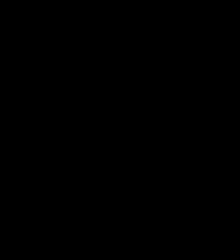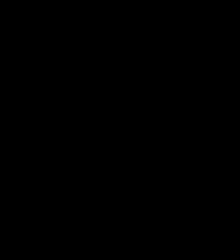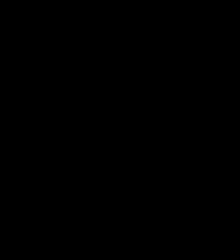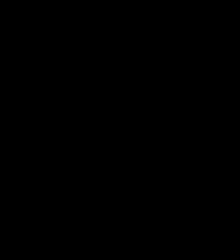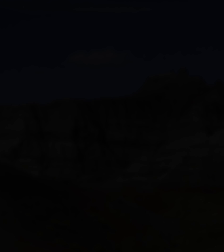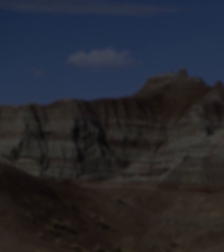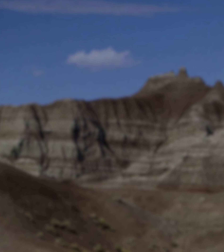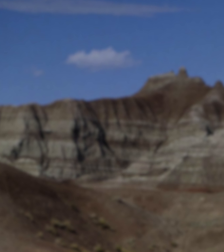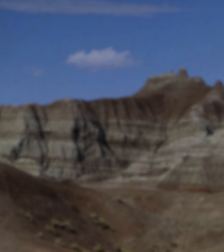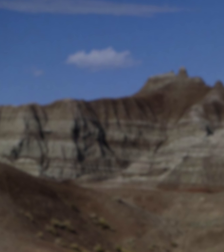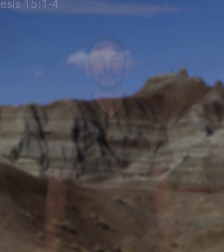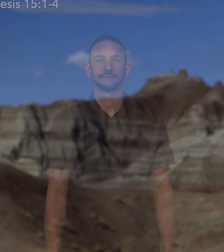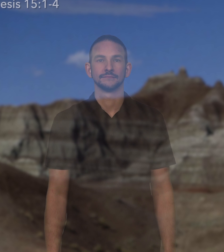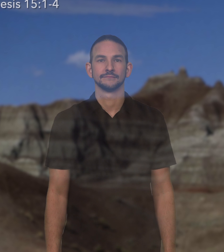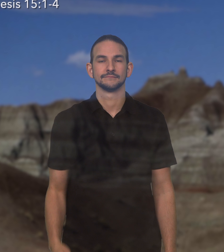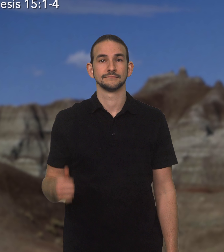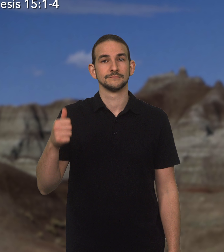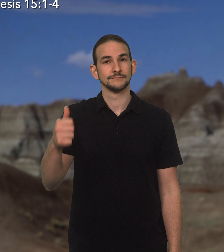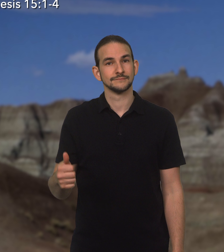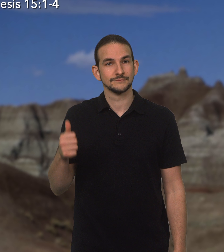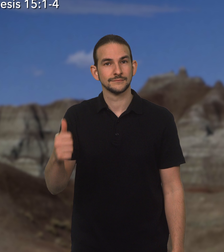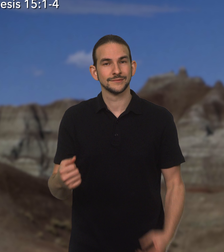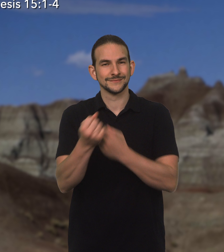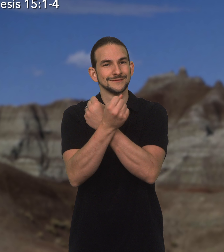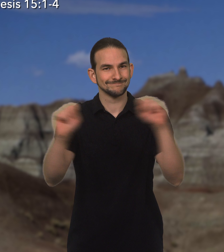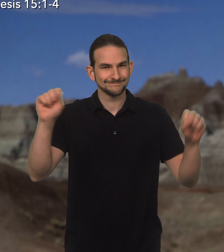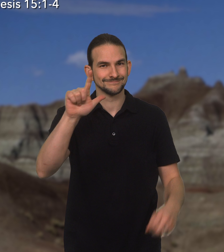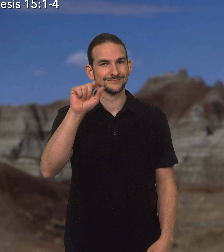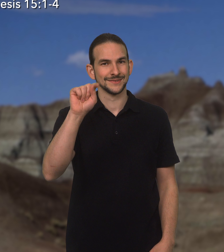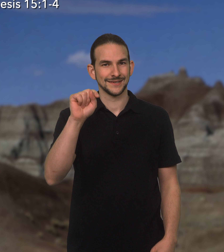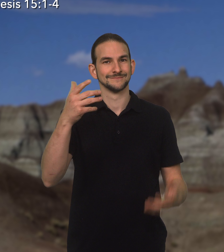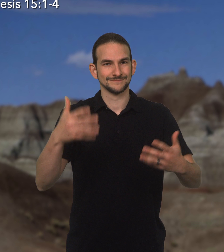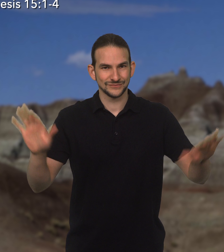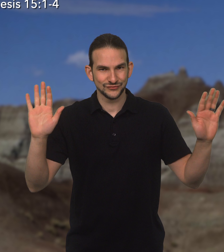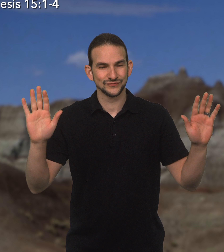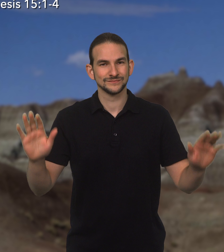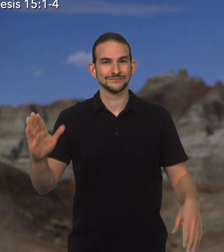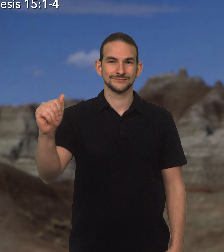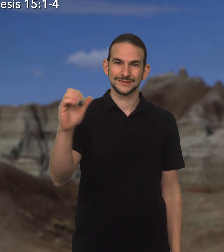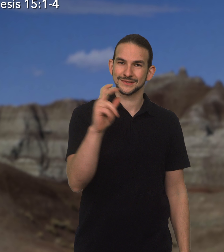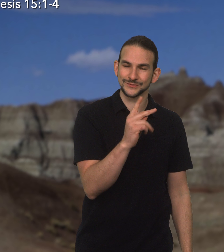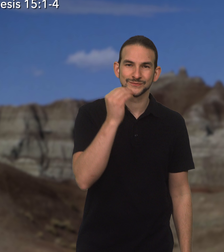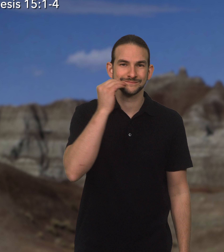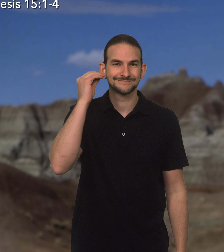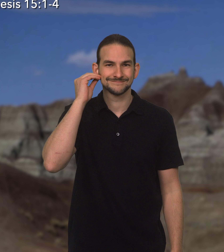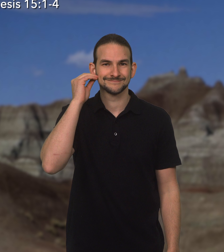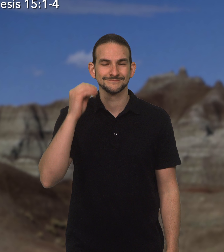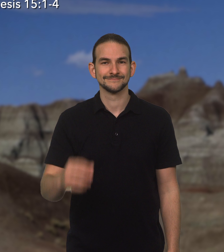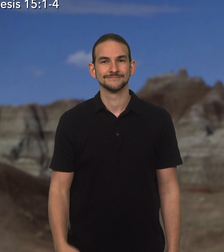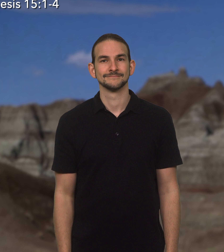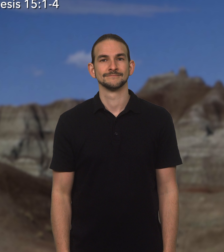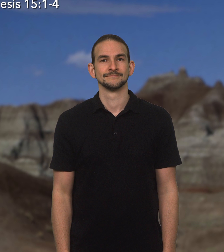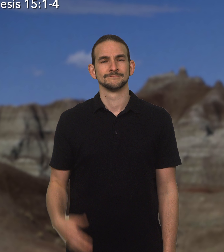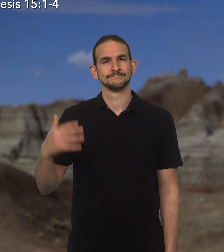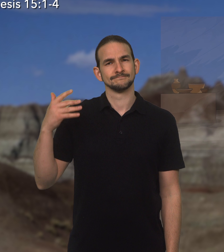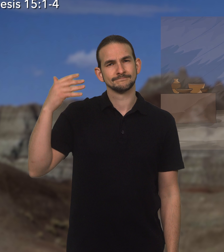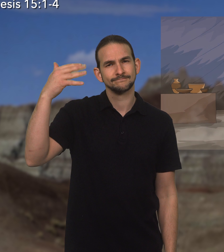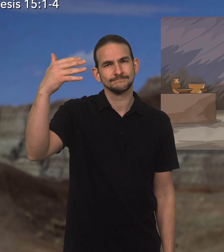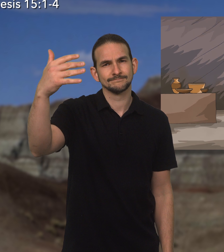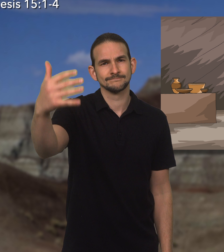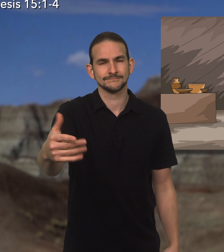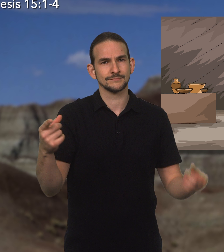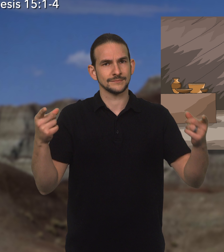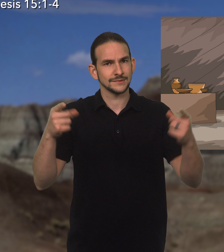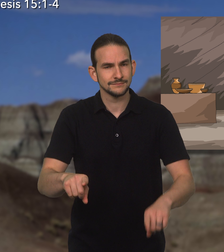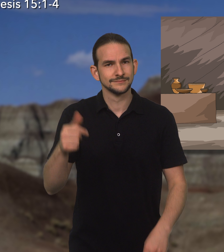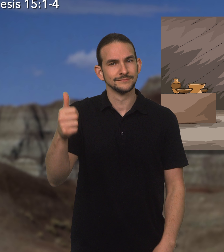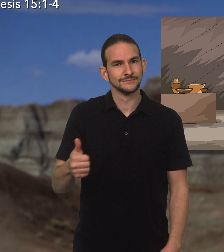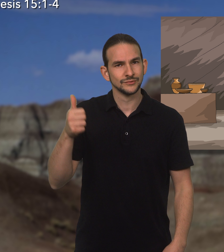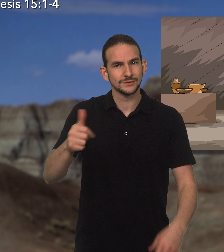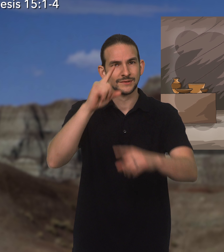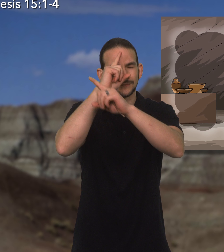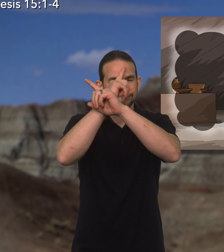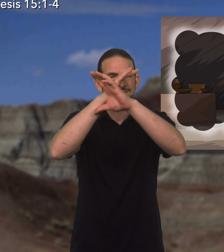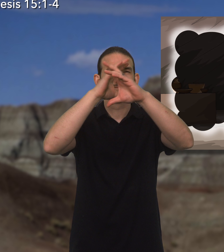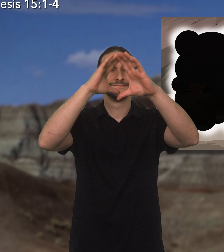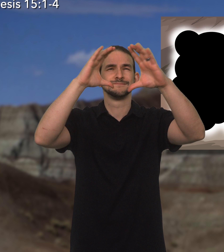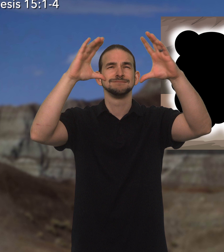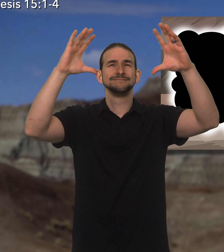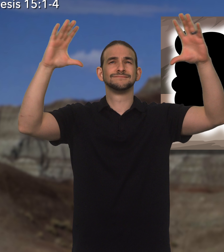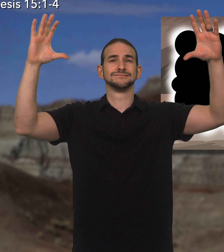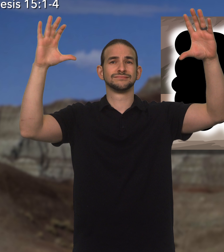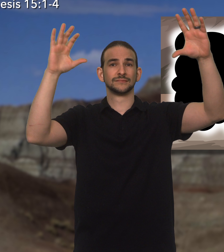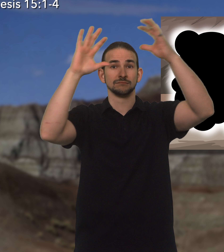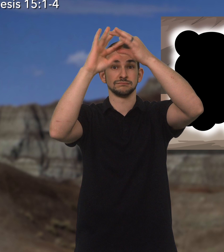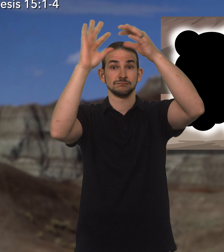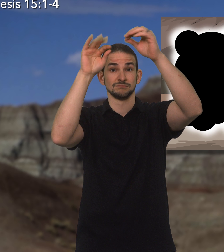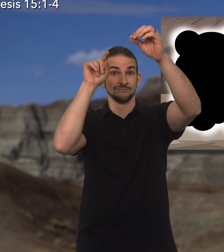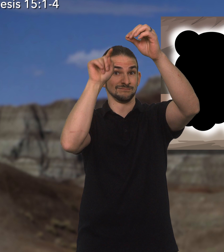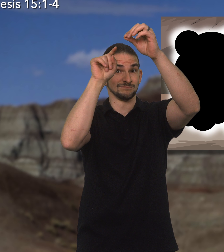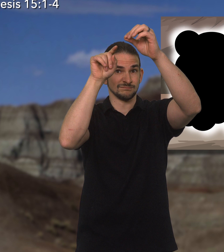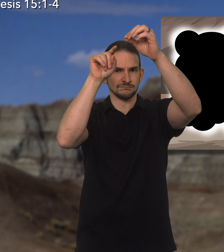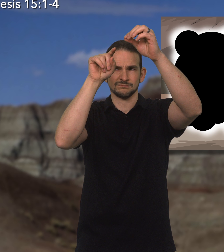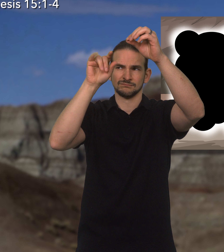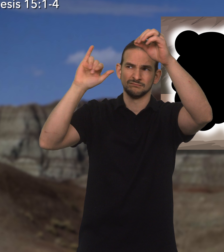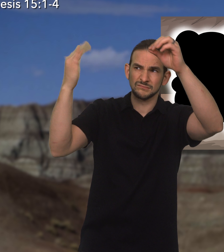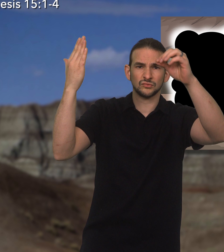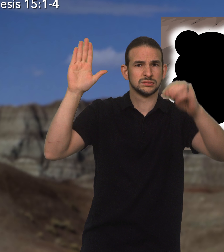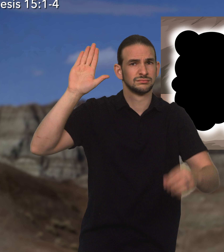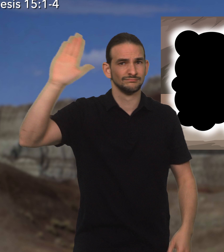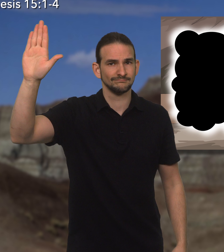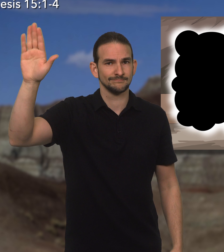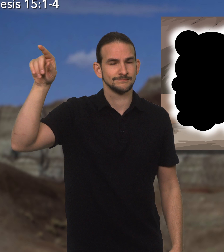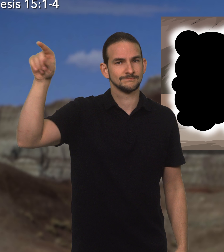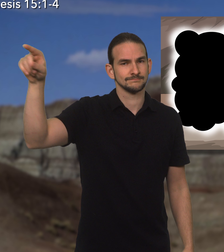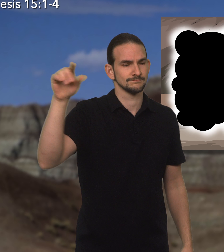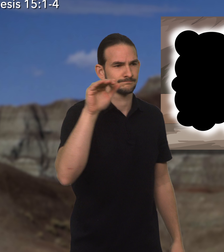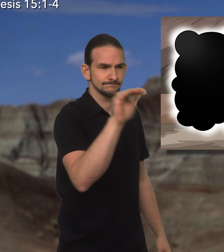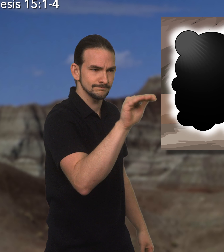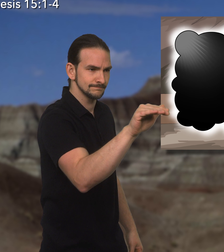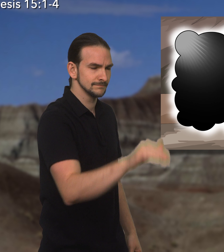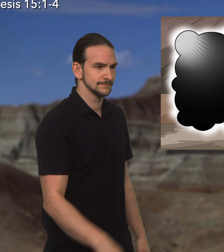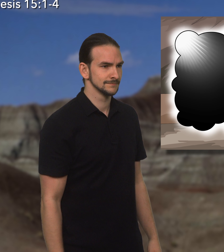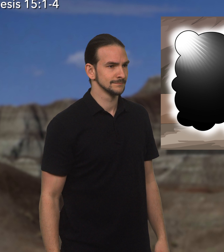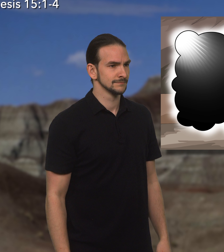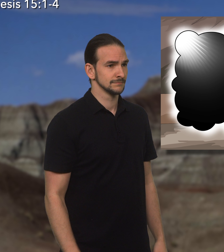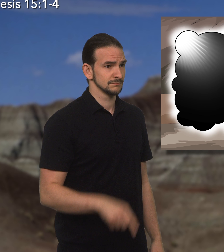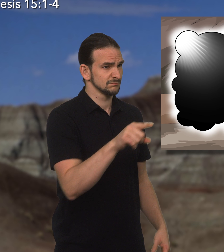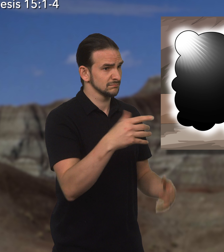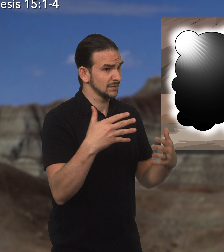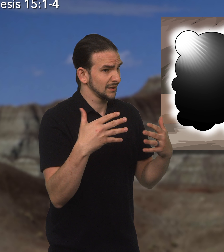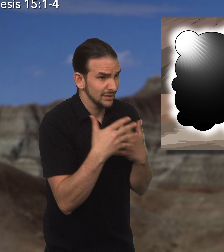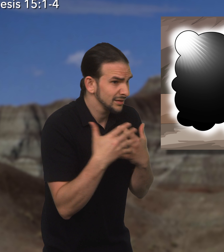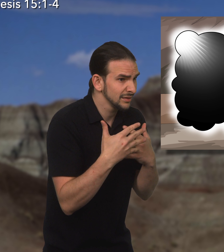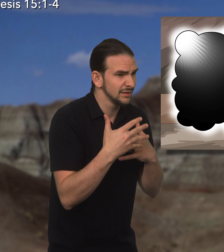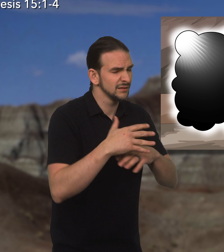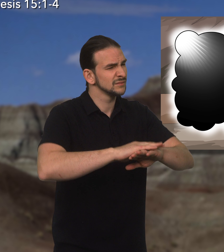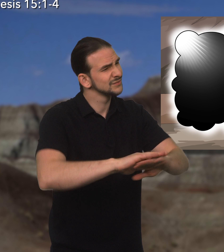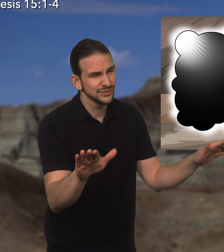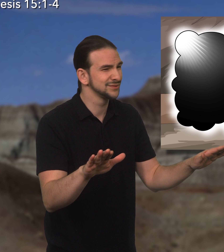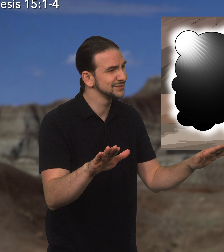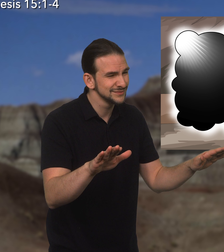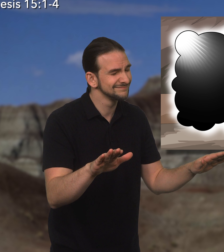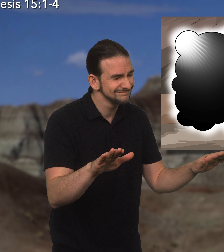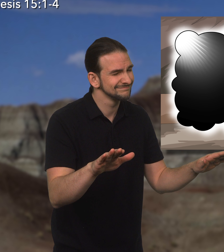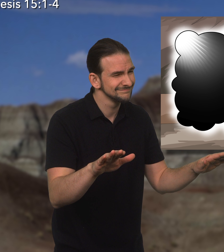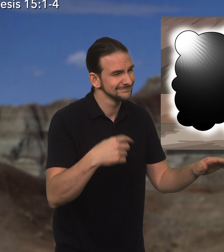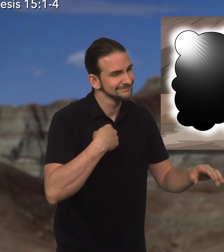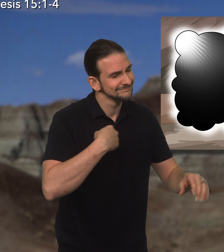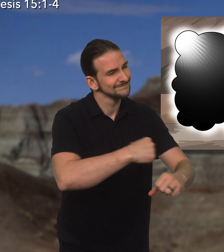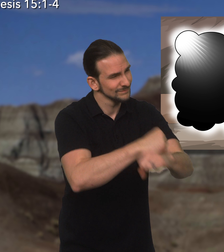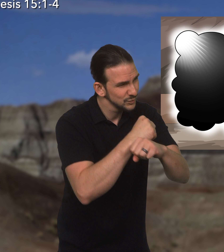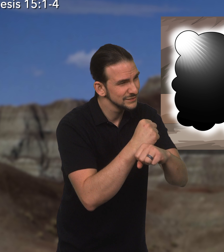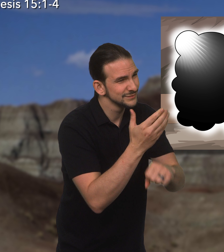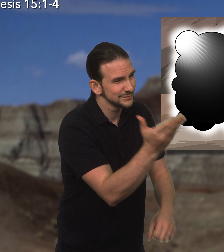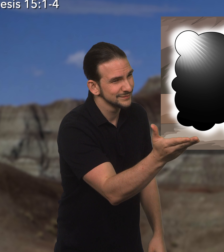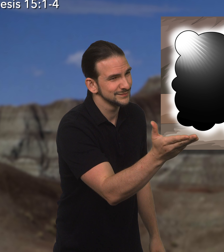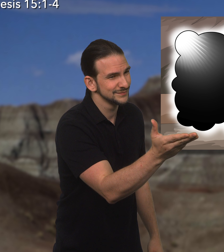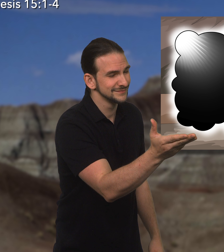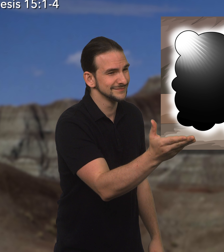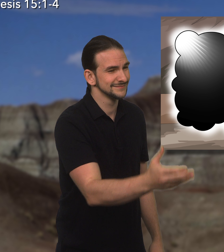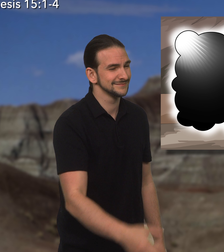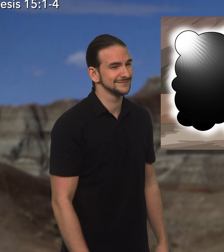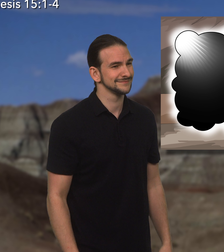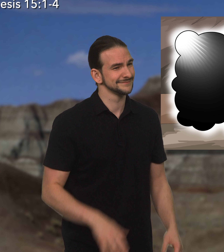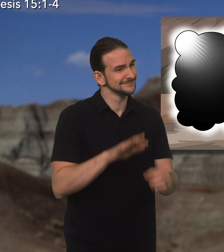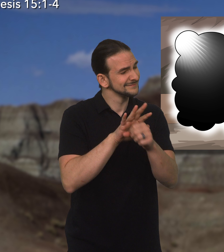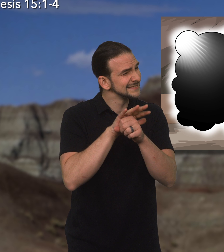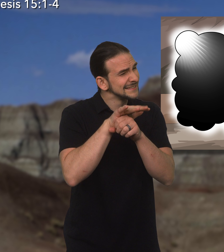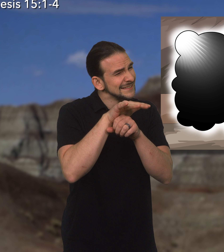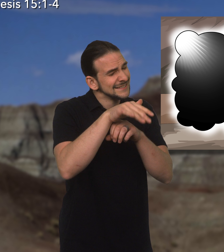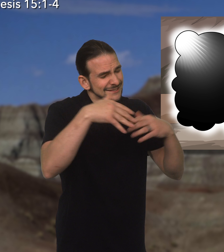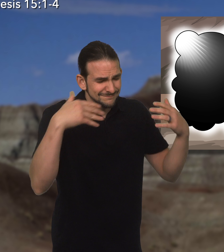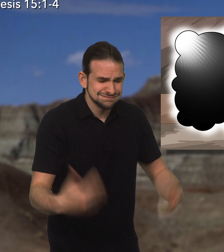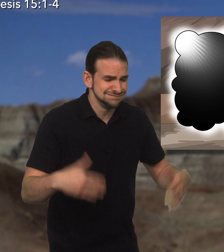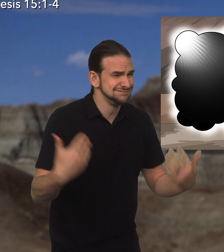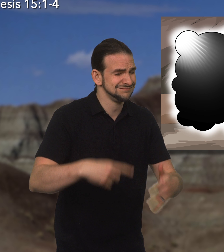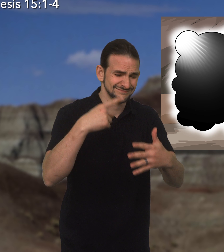After these events, the word of the LORD came to Abram in a vision: “Do not be afraid, Abram.